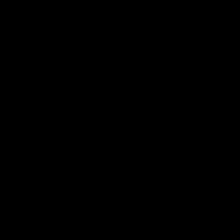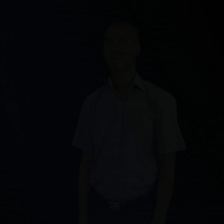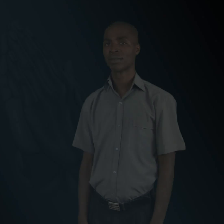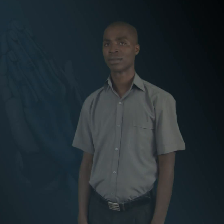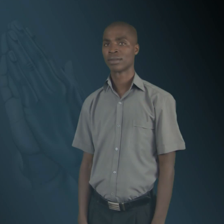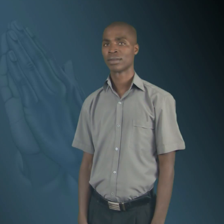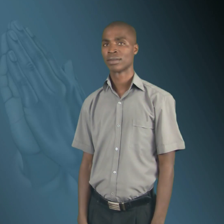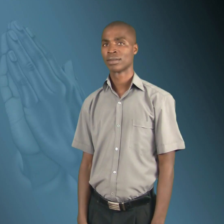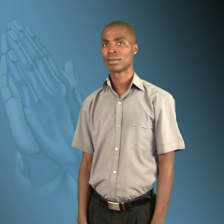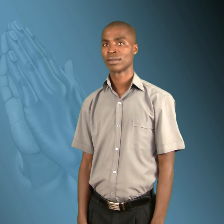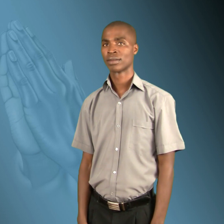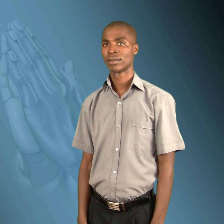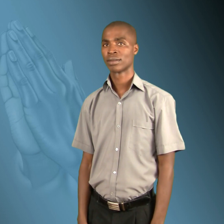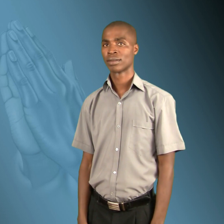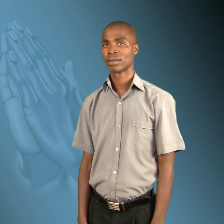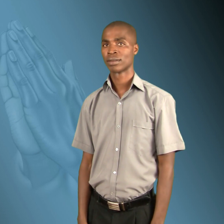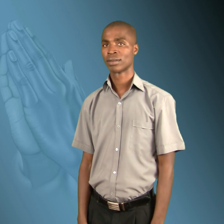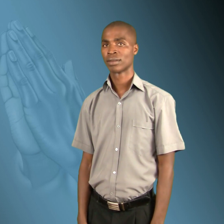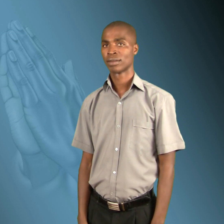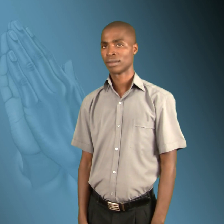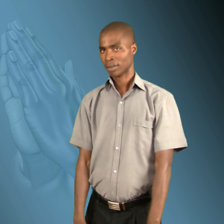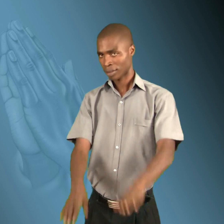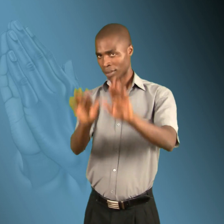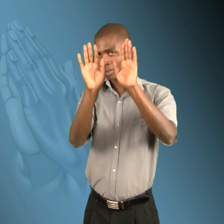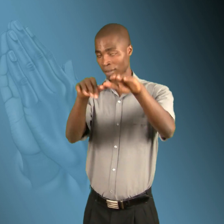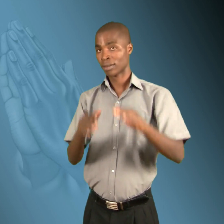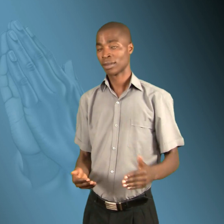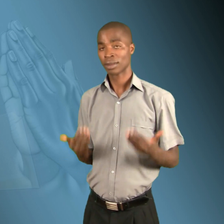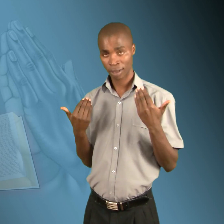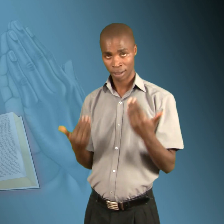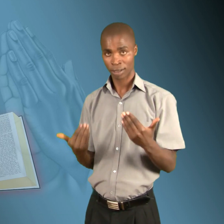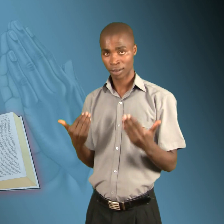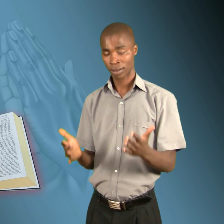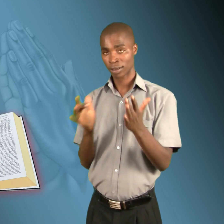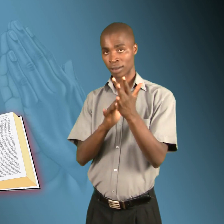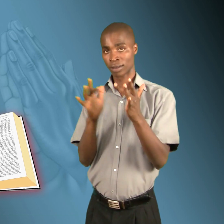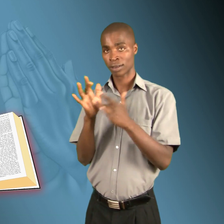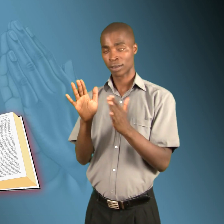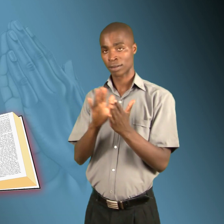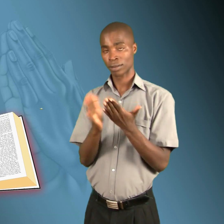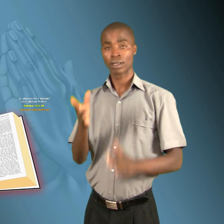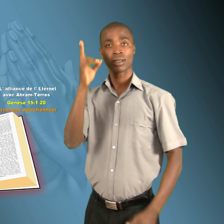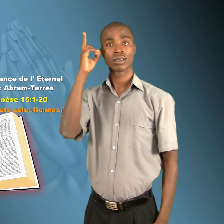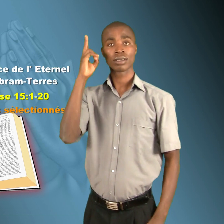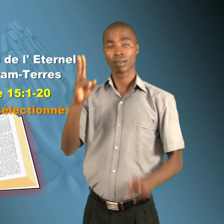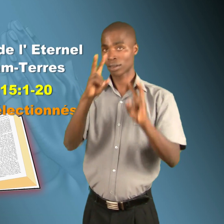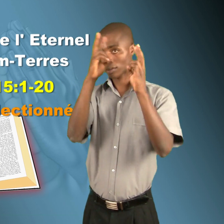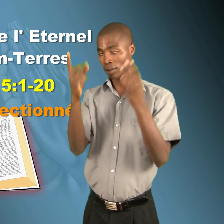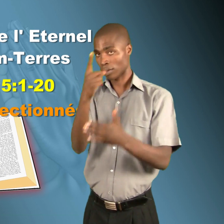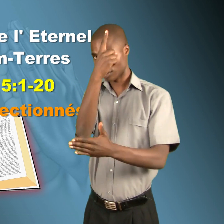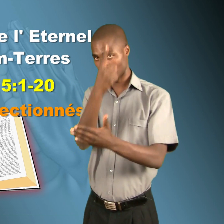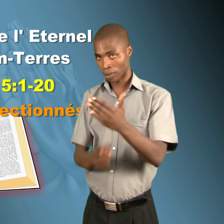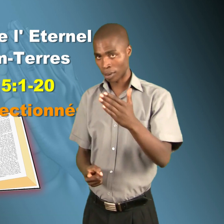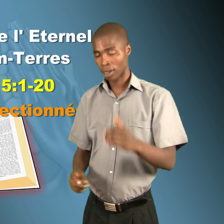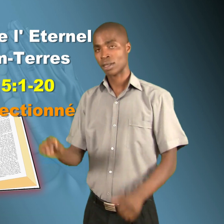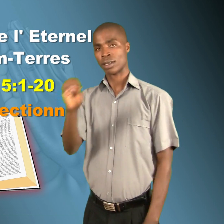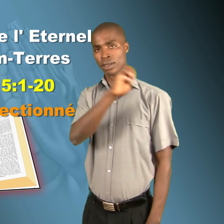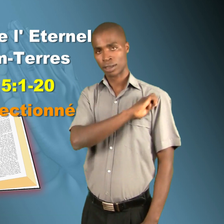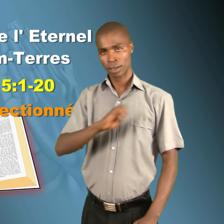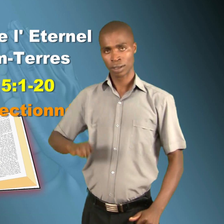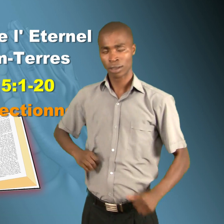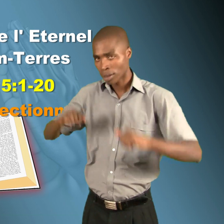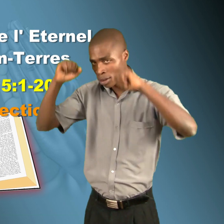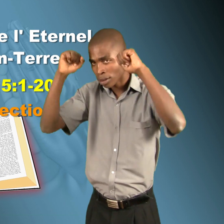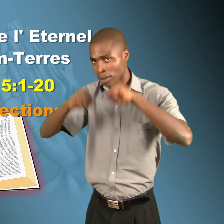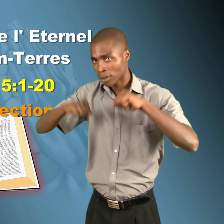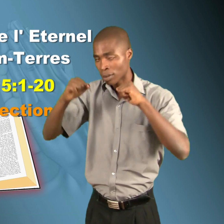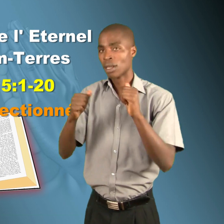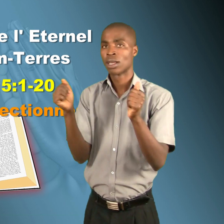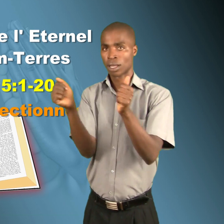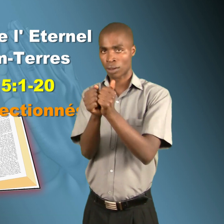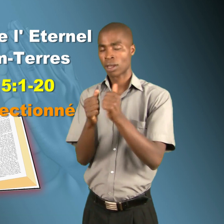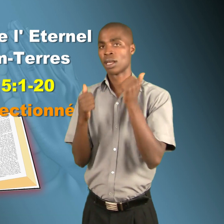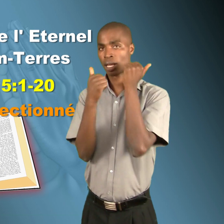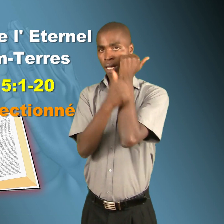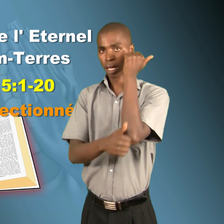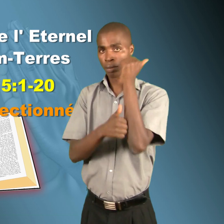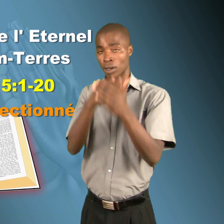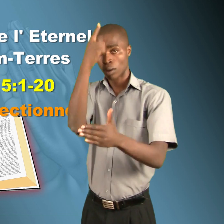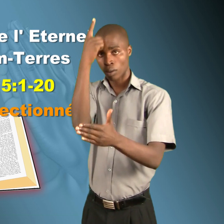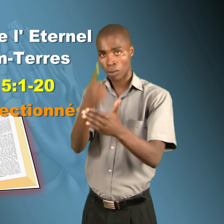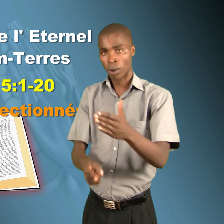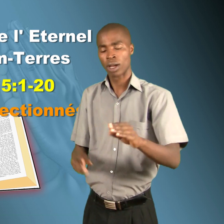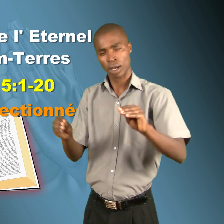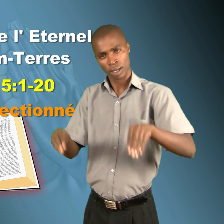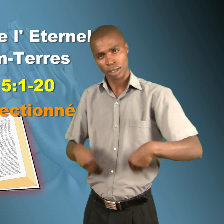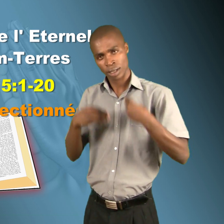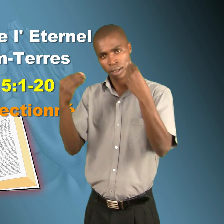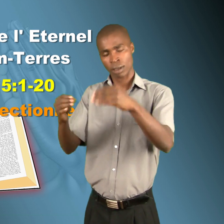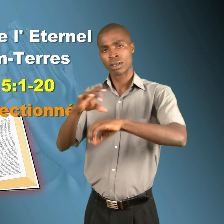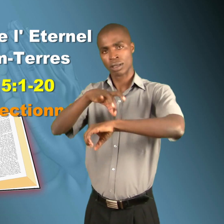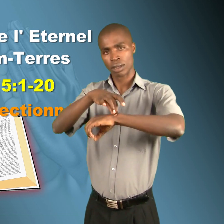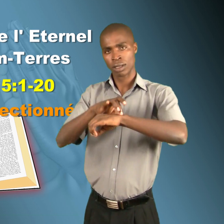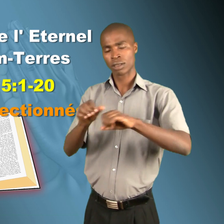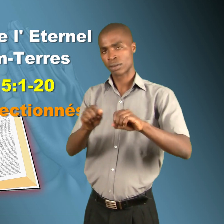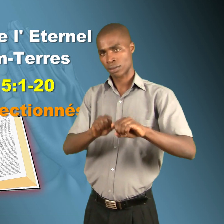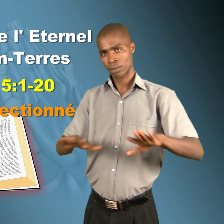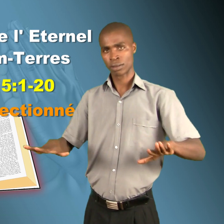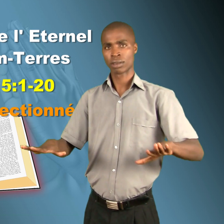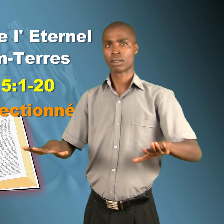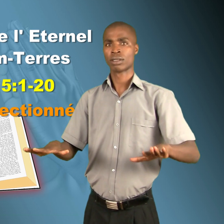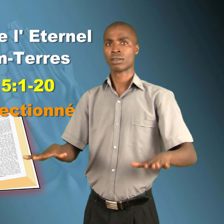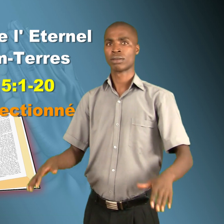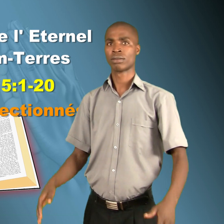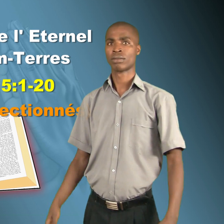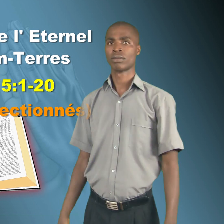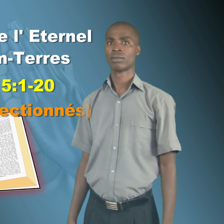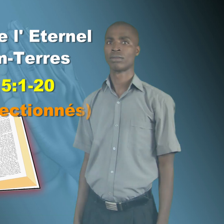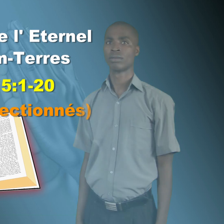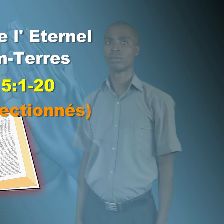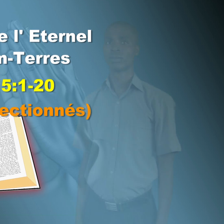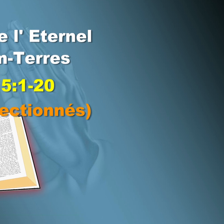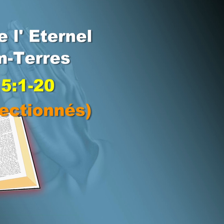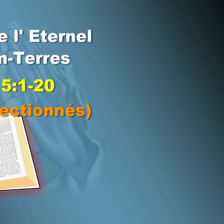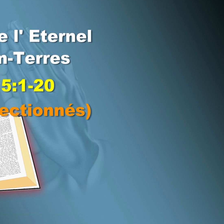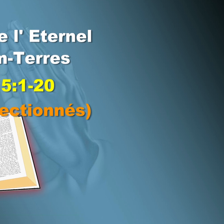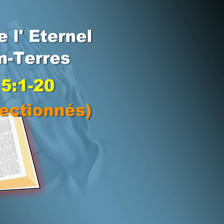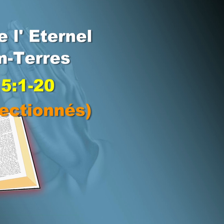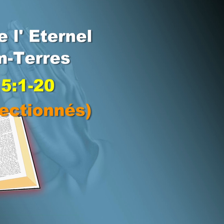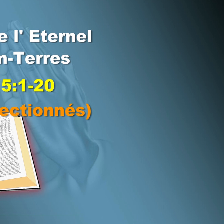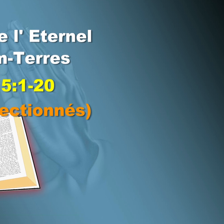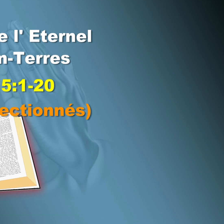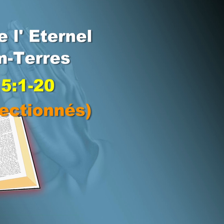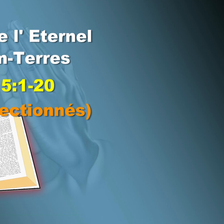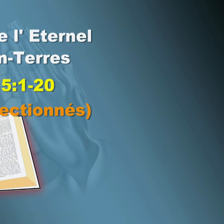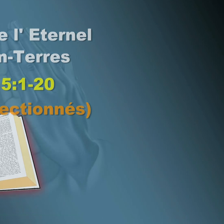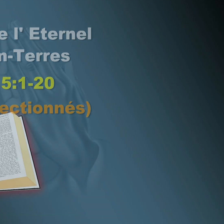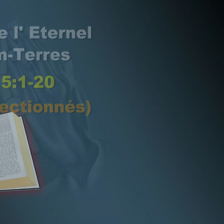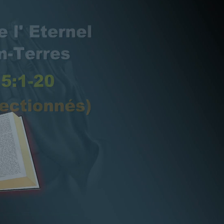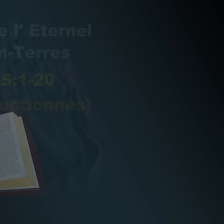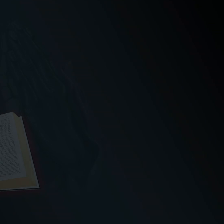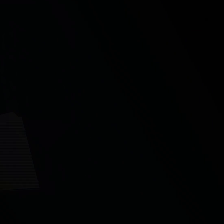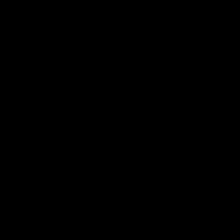The Lord's covenant with Abram - land